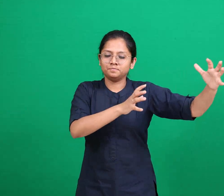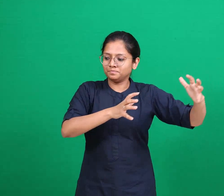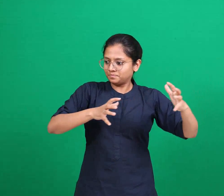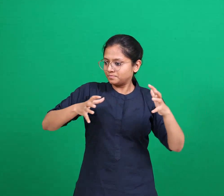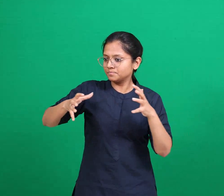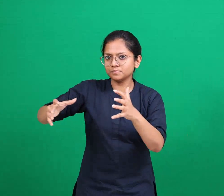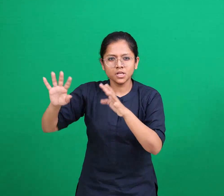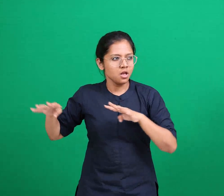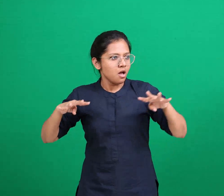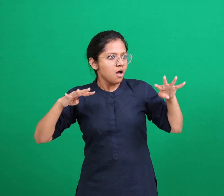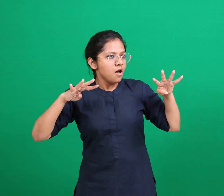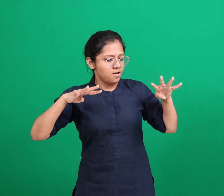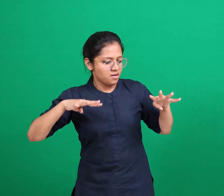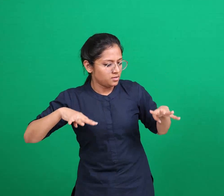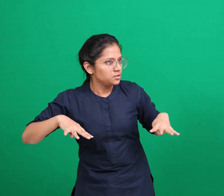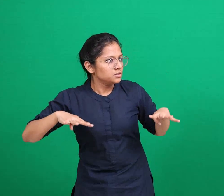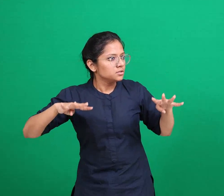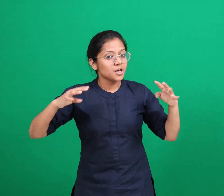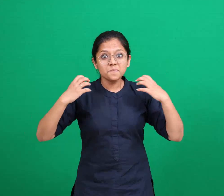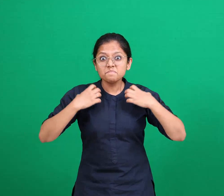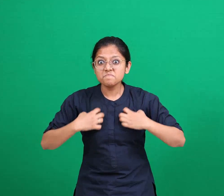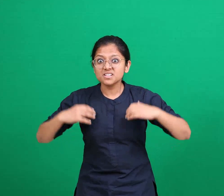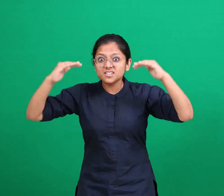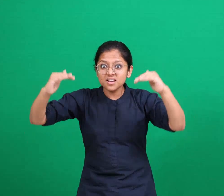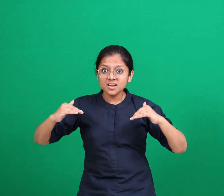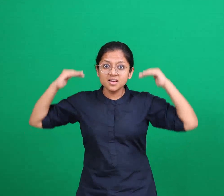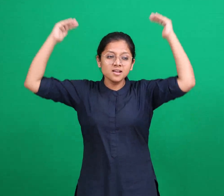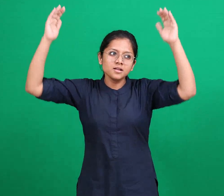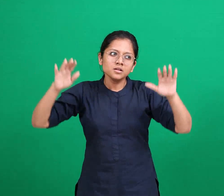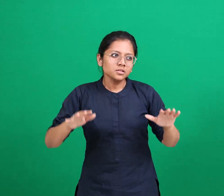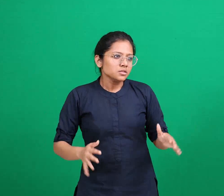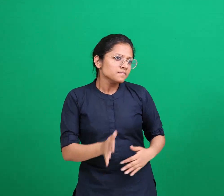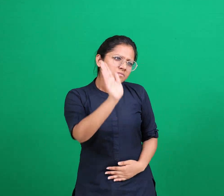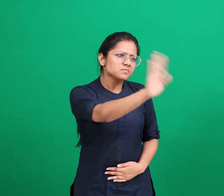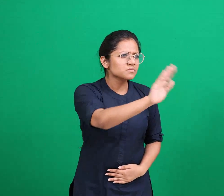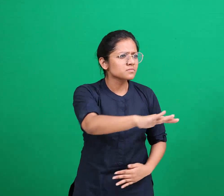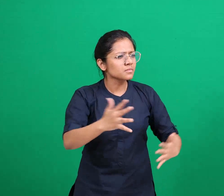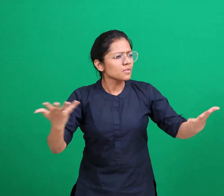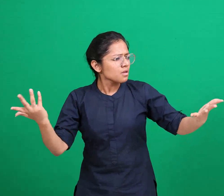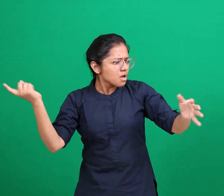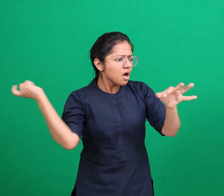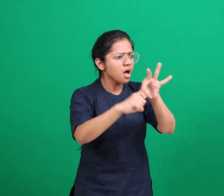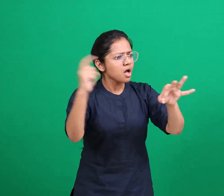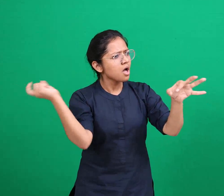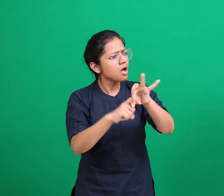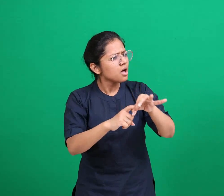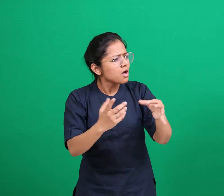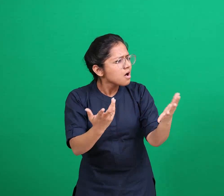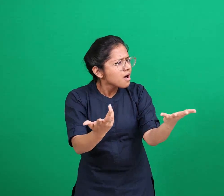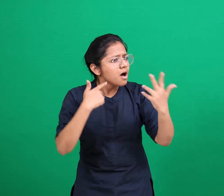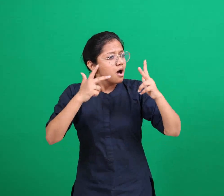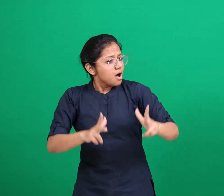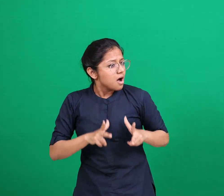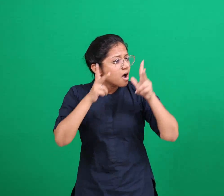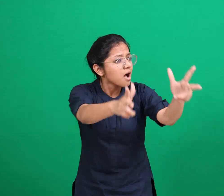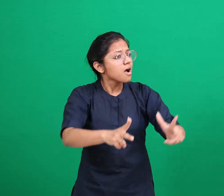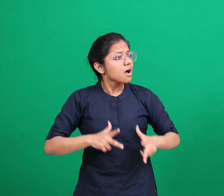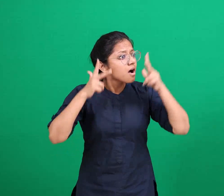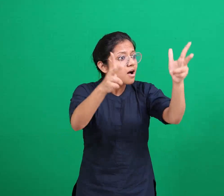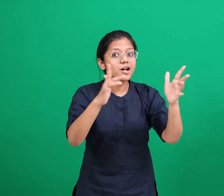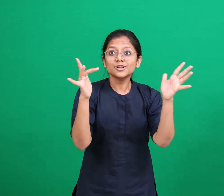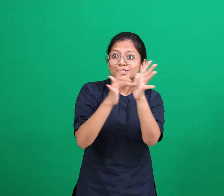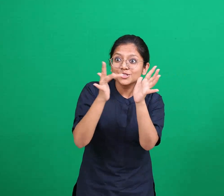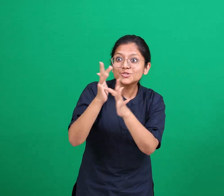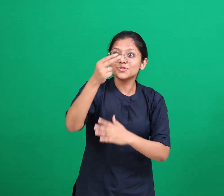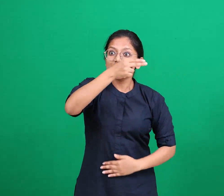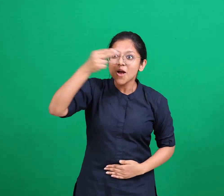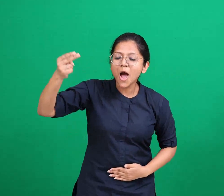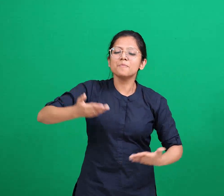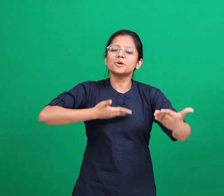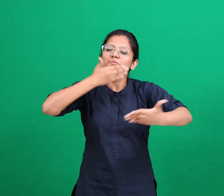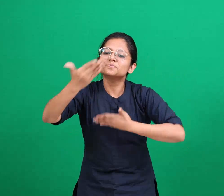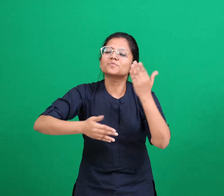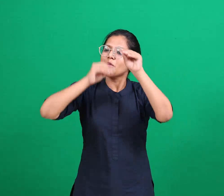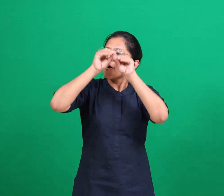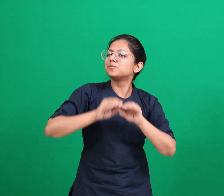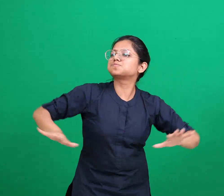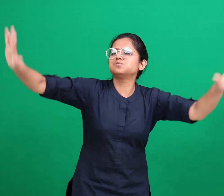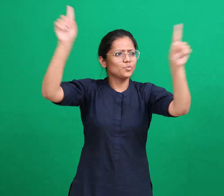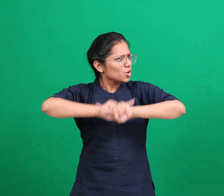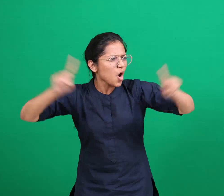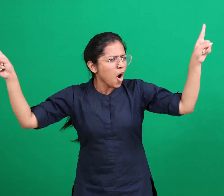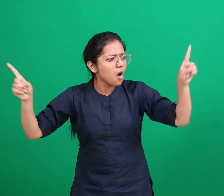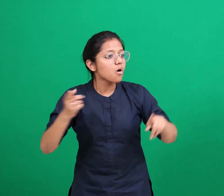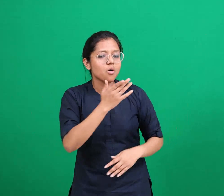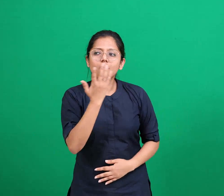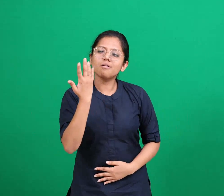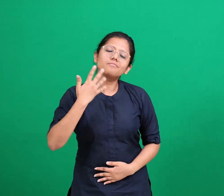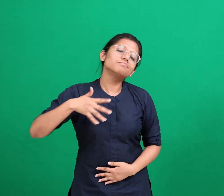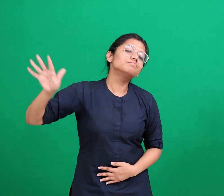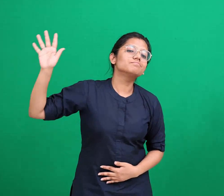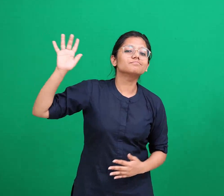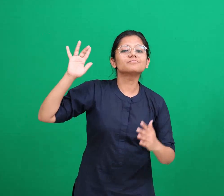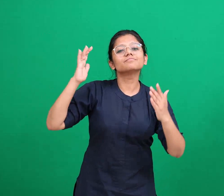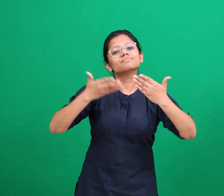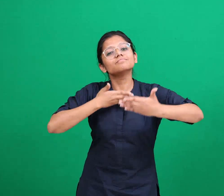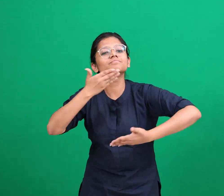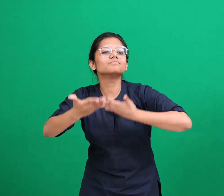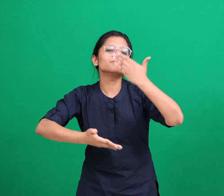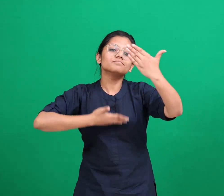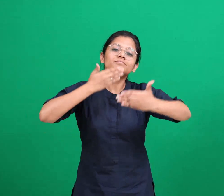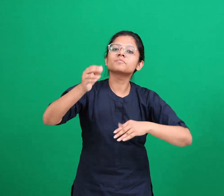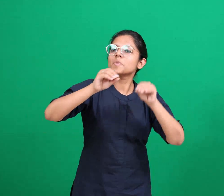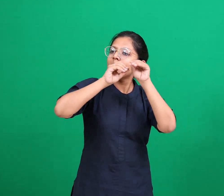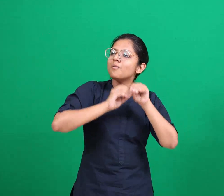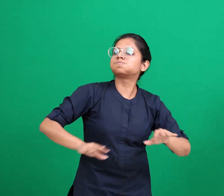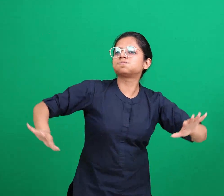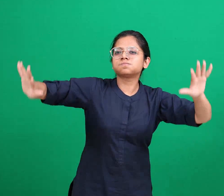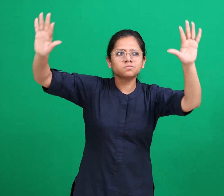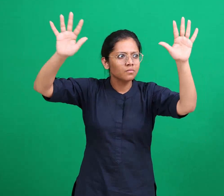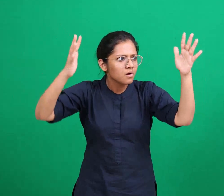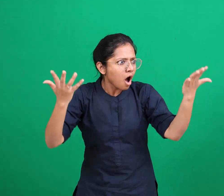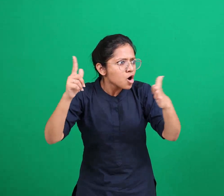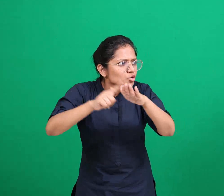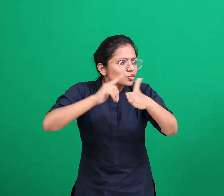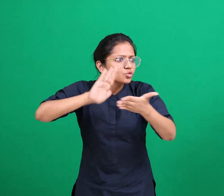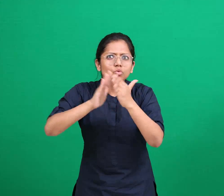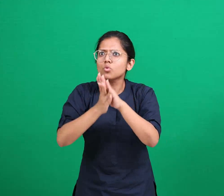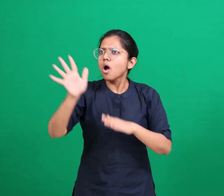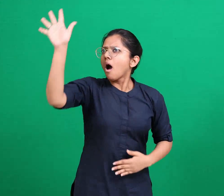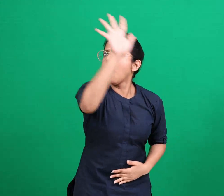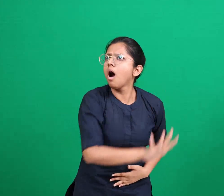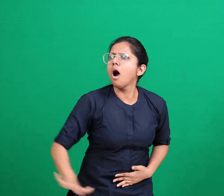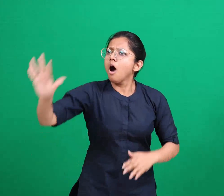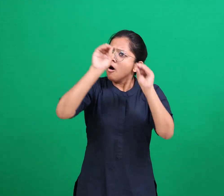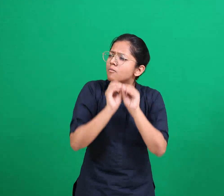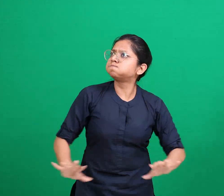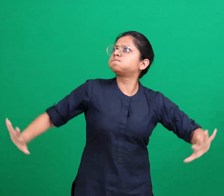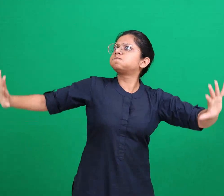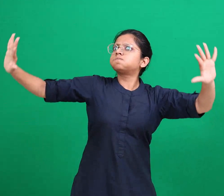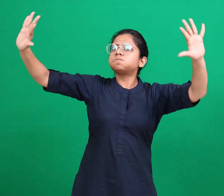"We gave you strict orders not to teach in this name," he said.